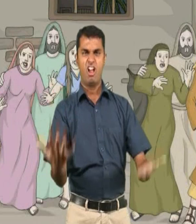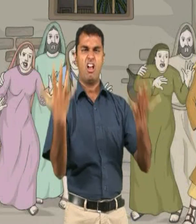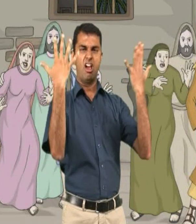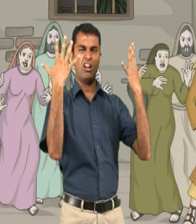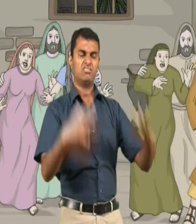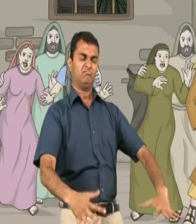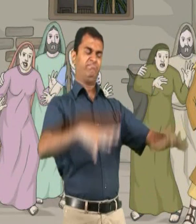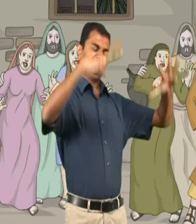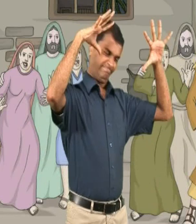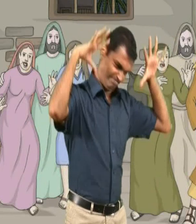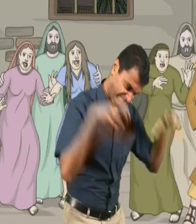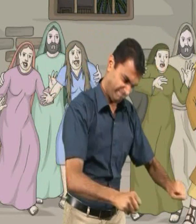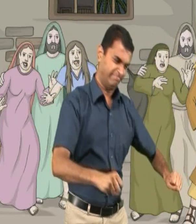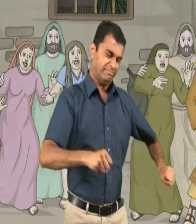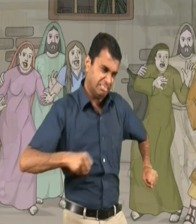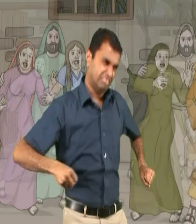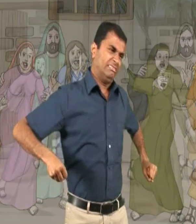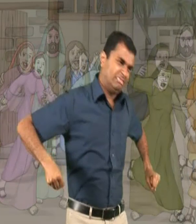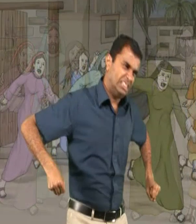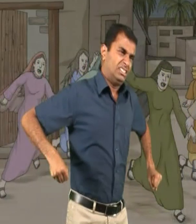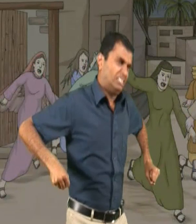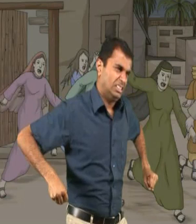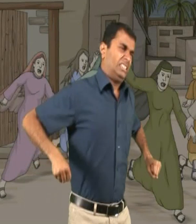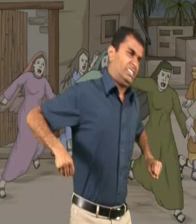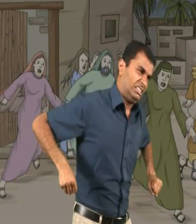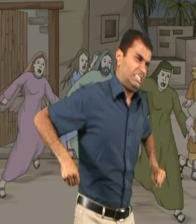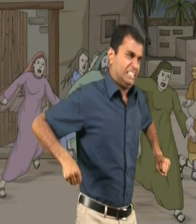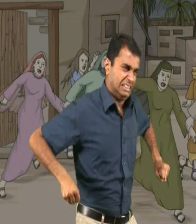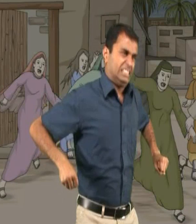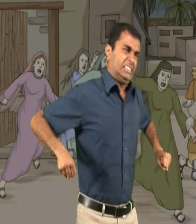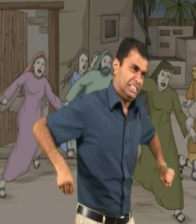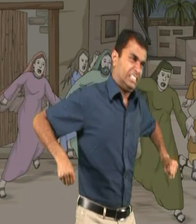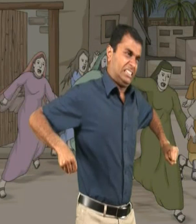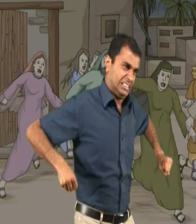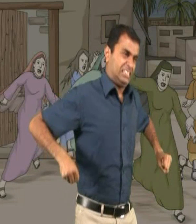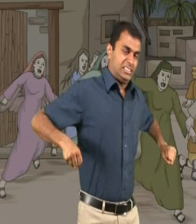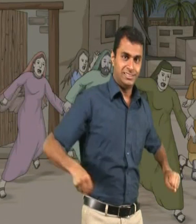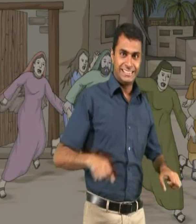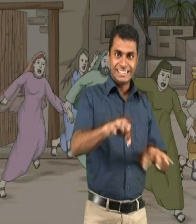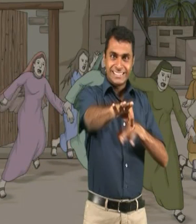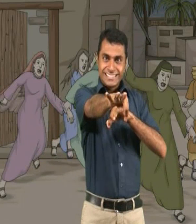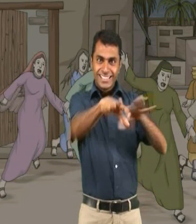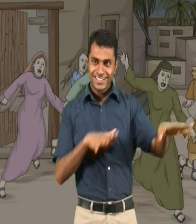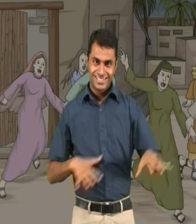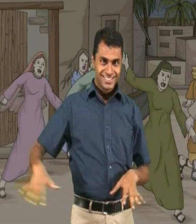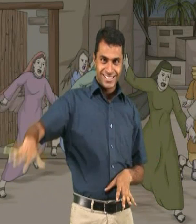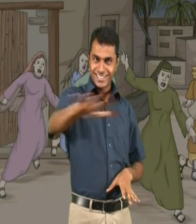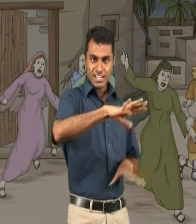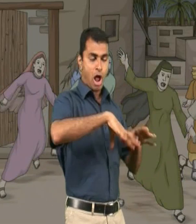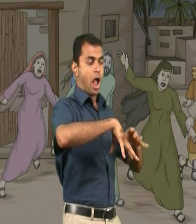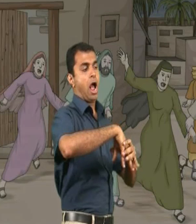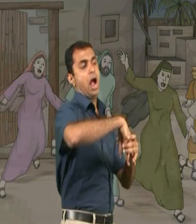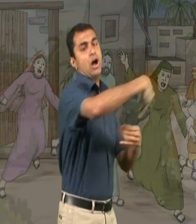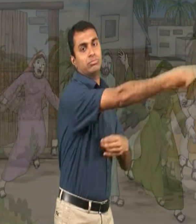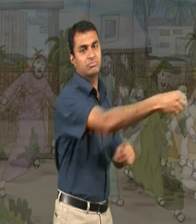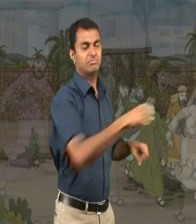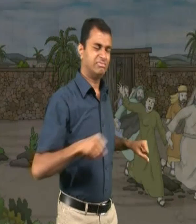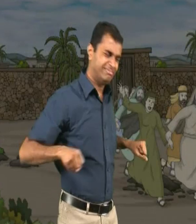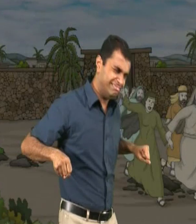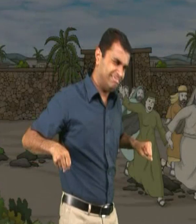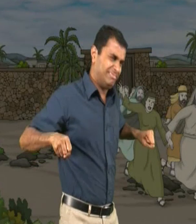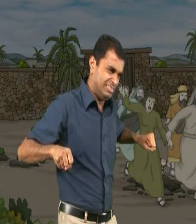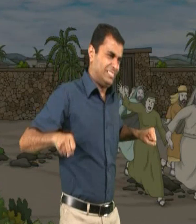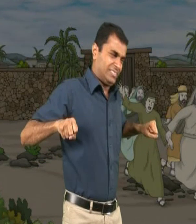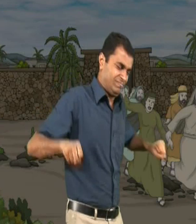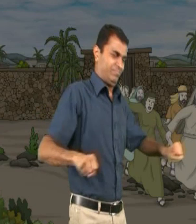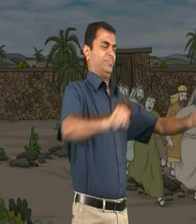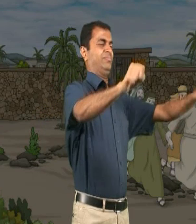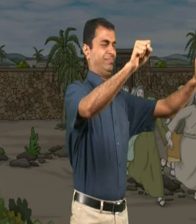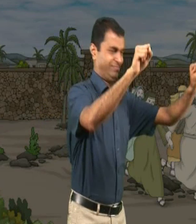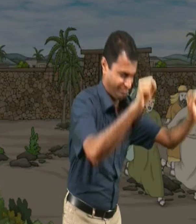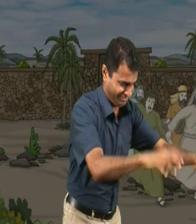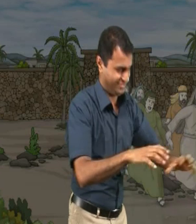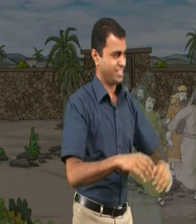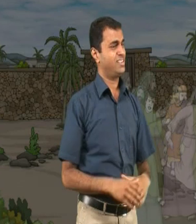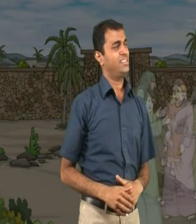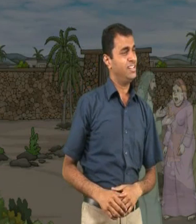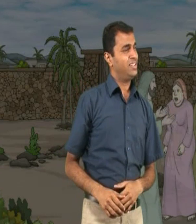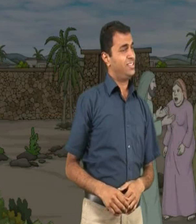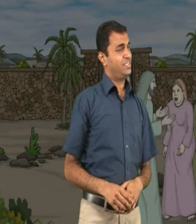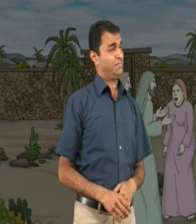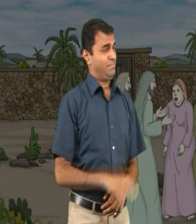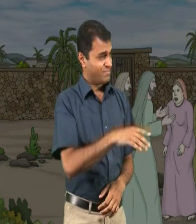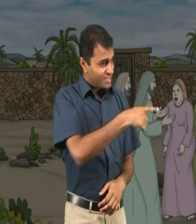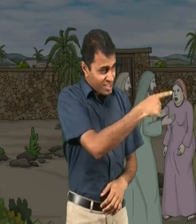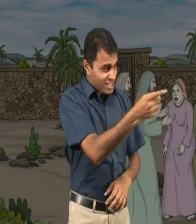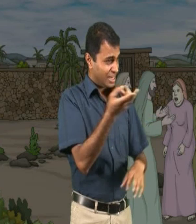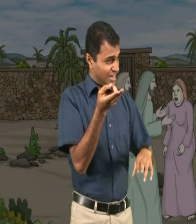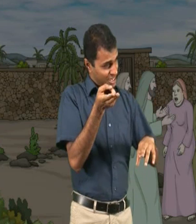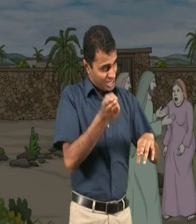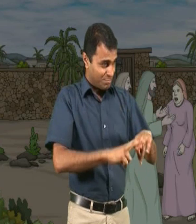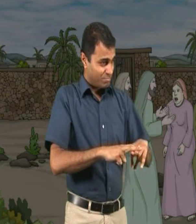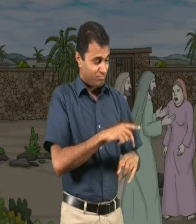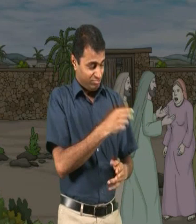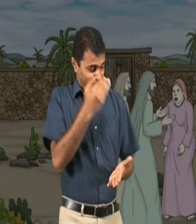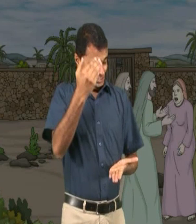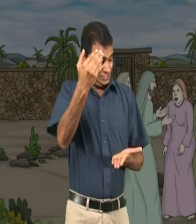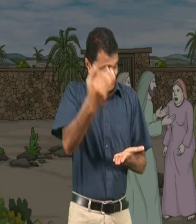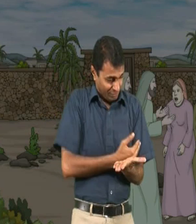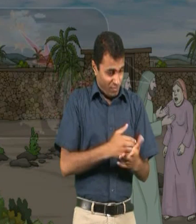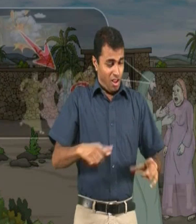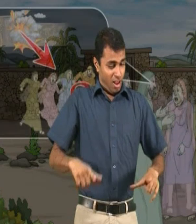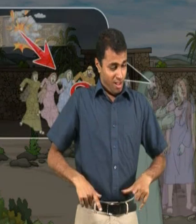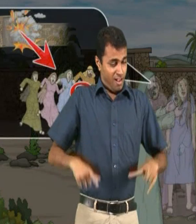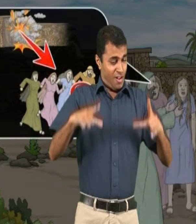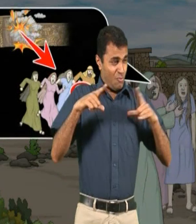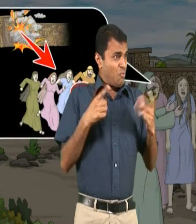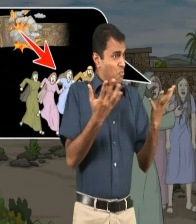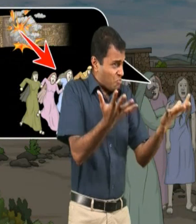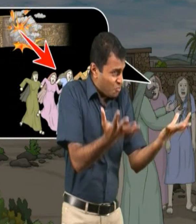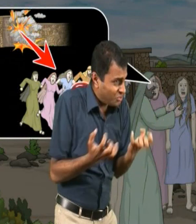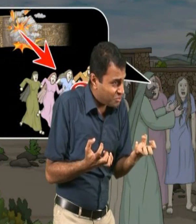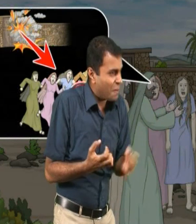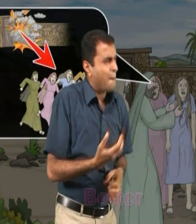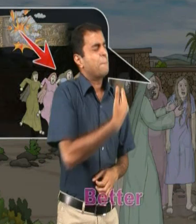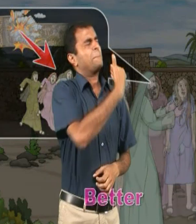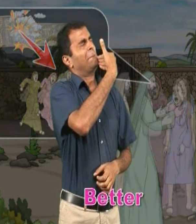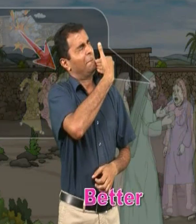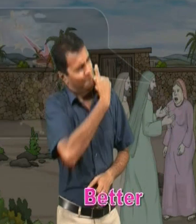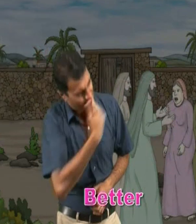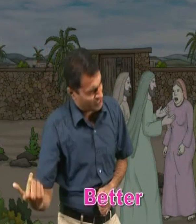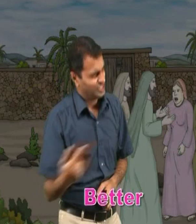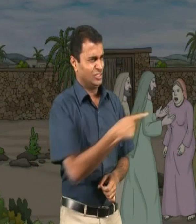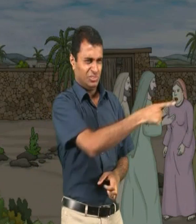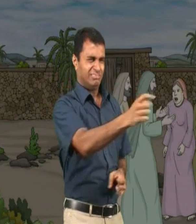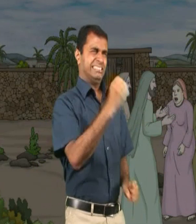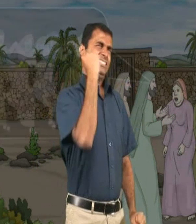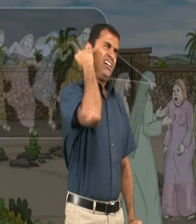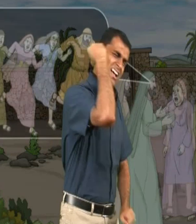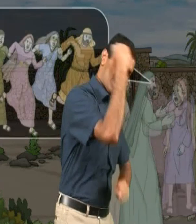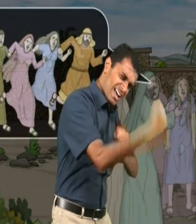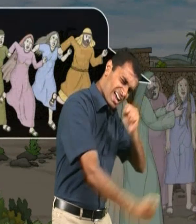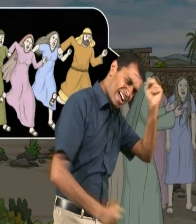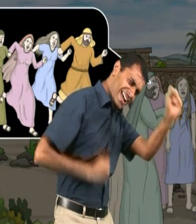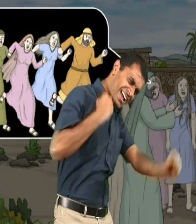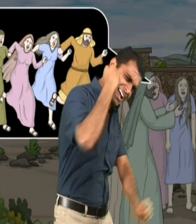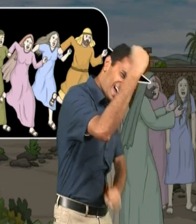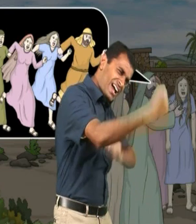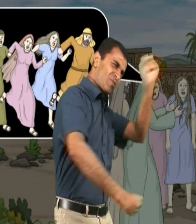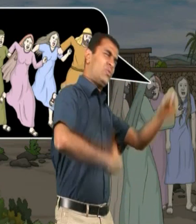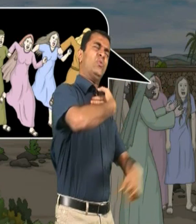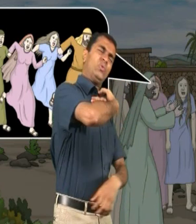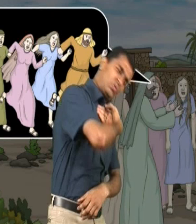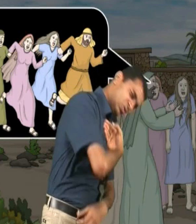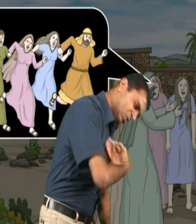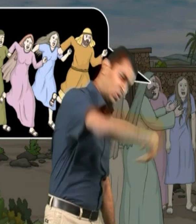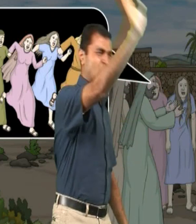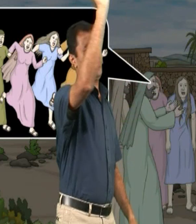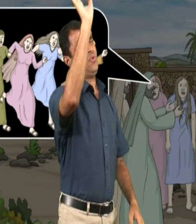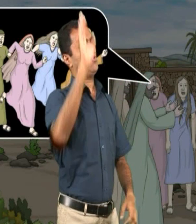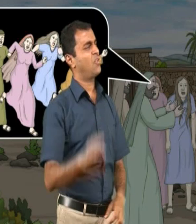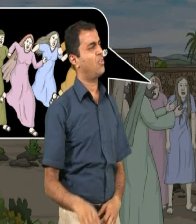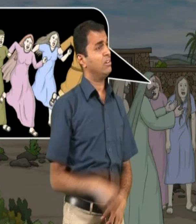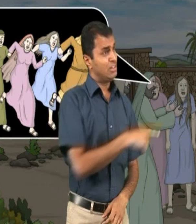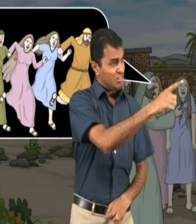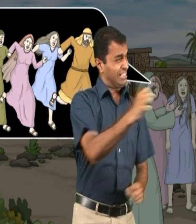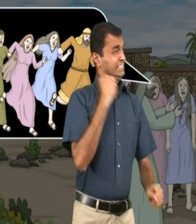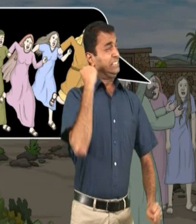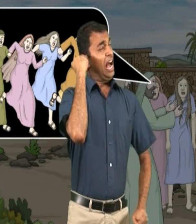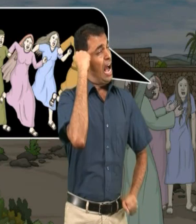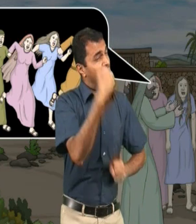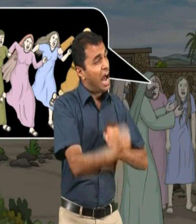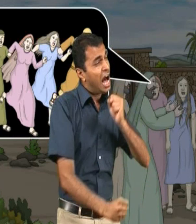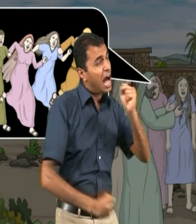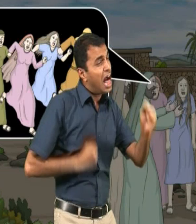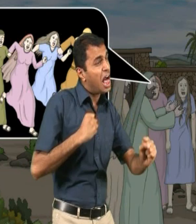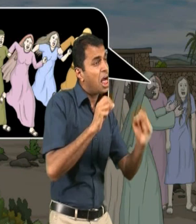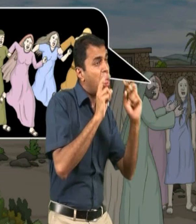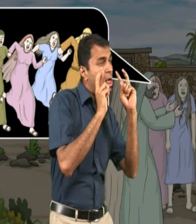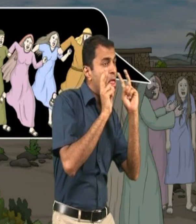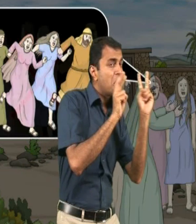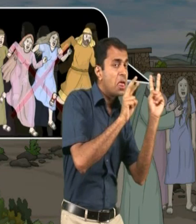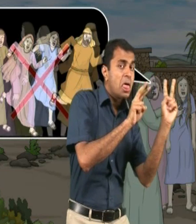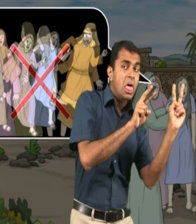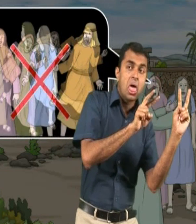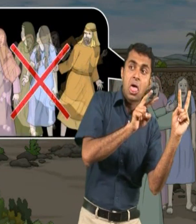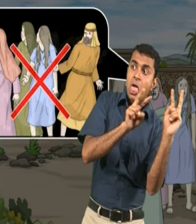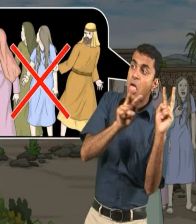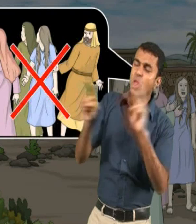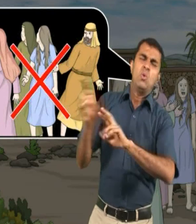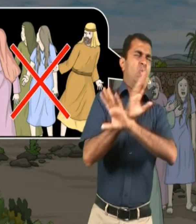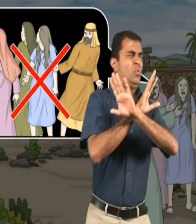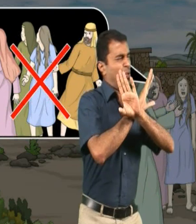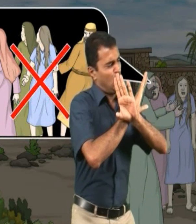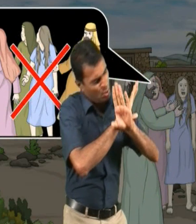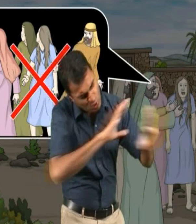And they led them safely out of the city, because of the LORD’s compassion for them. As soon as the men had brought them out, one of them said, “Run for your lives!